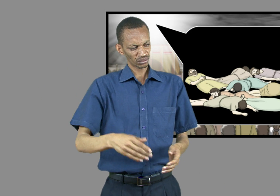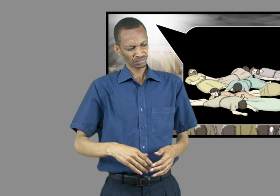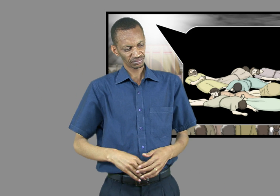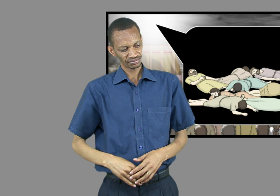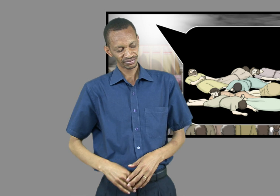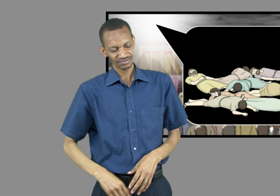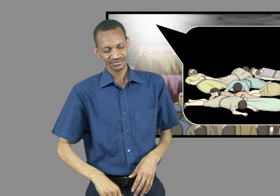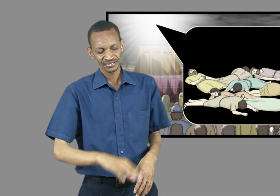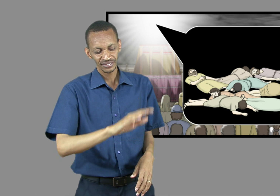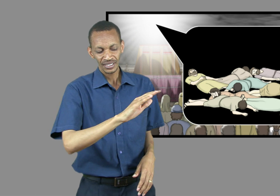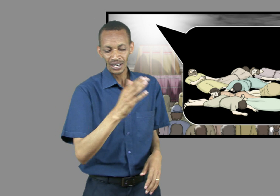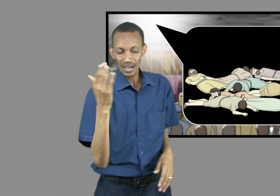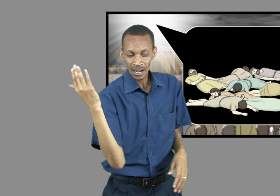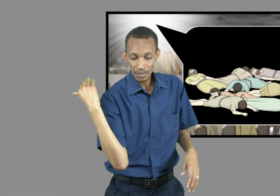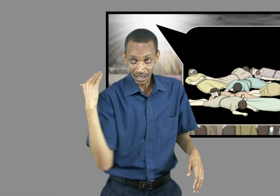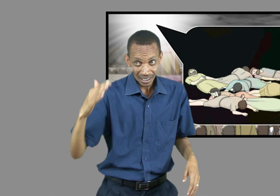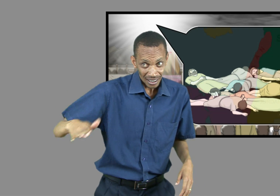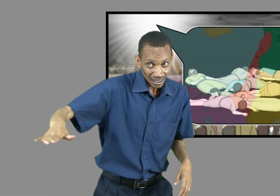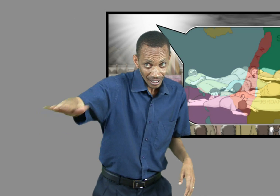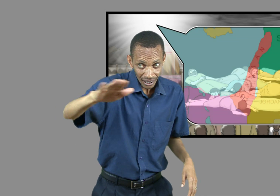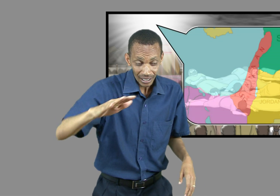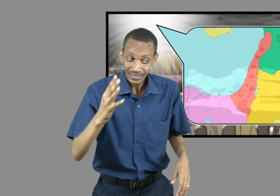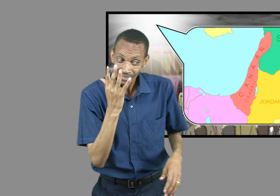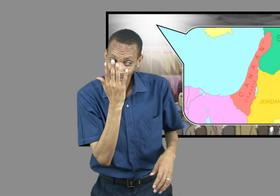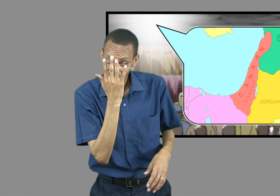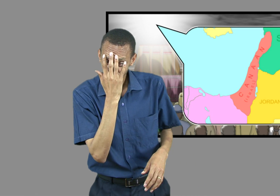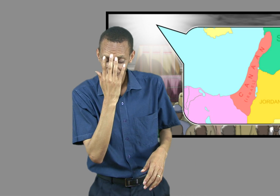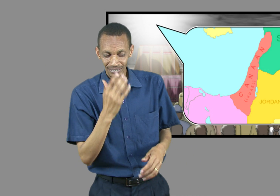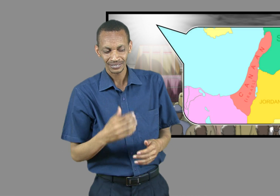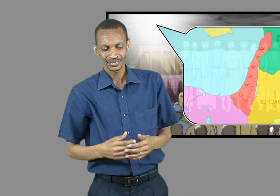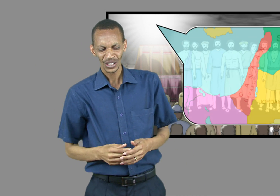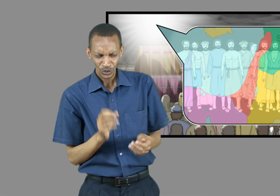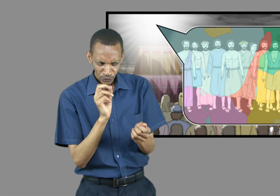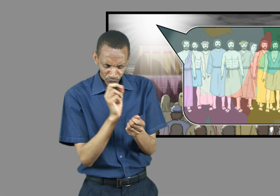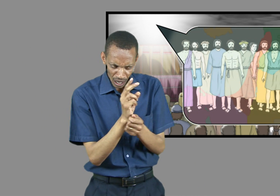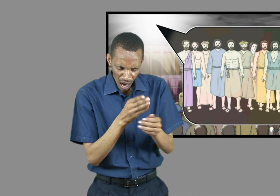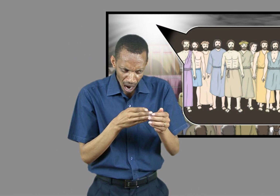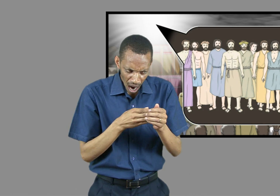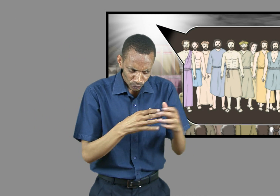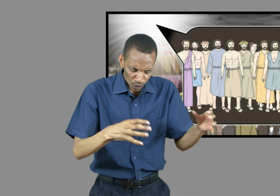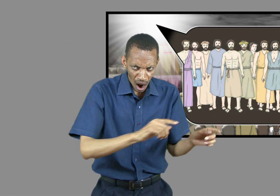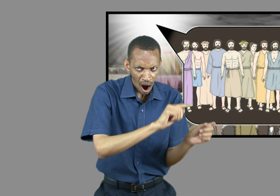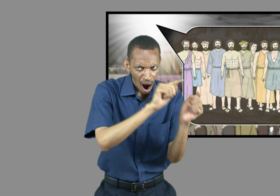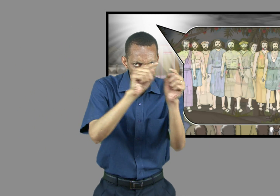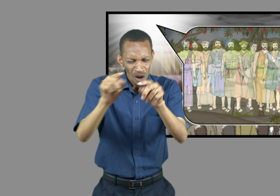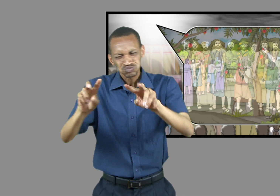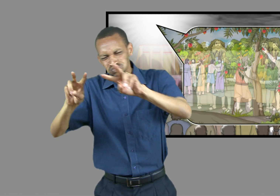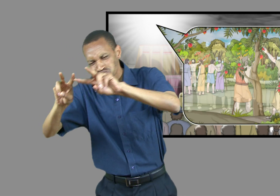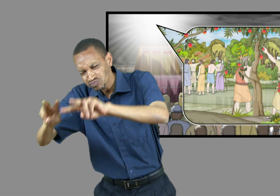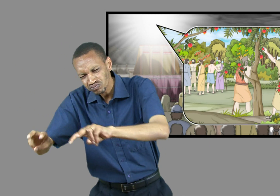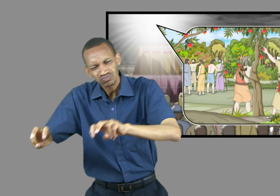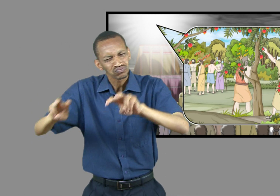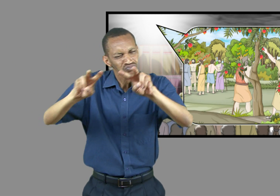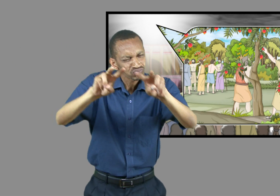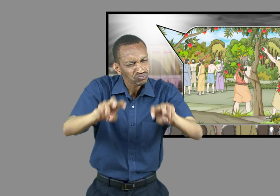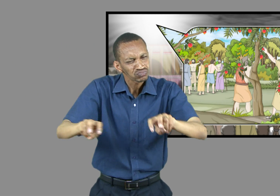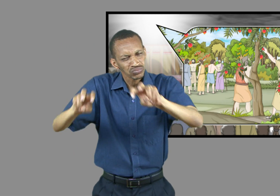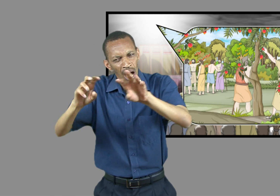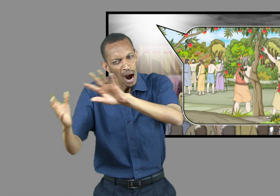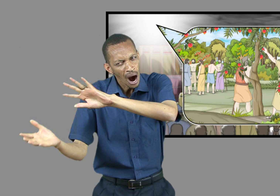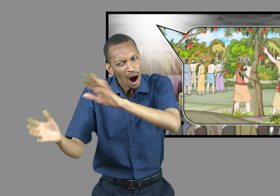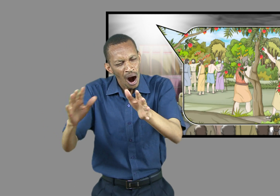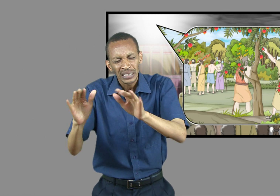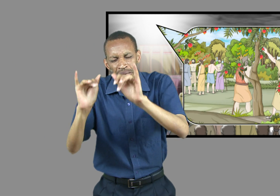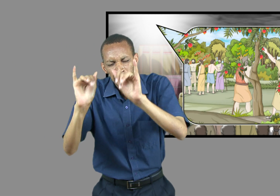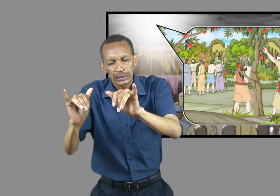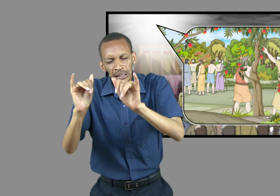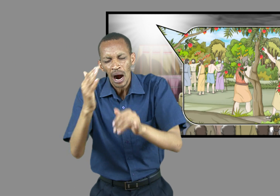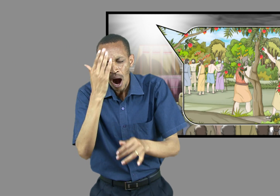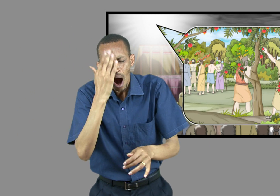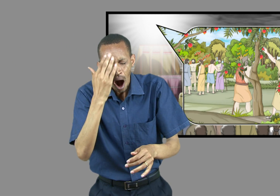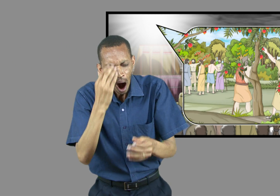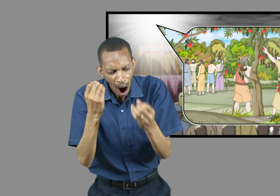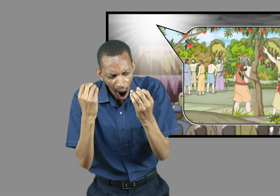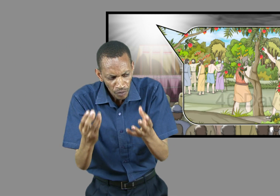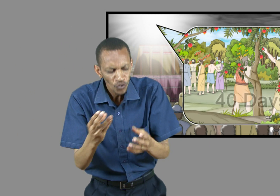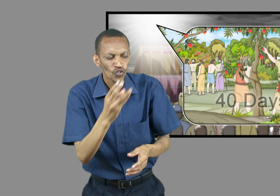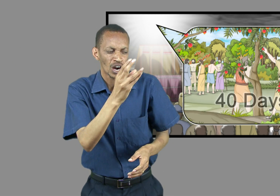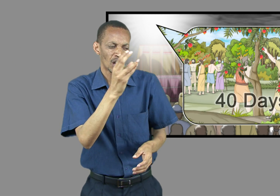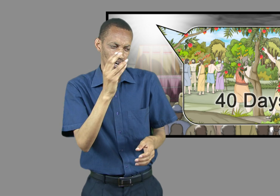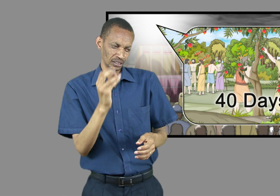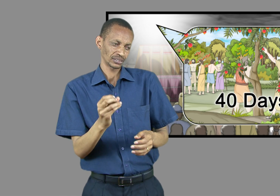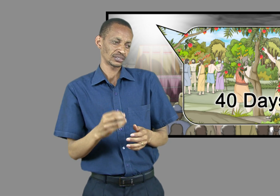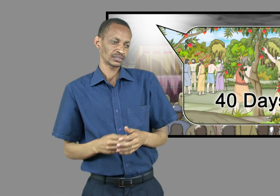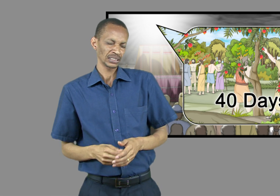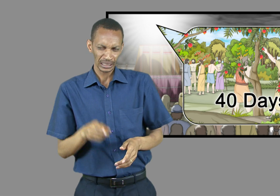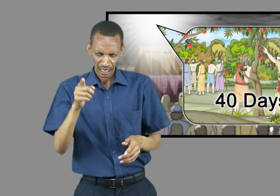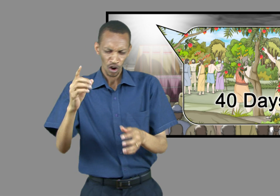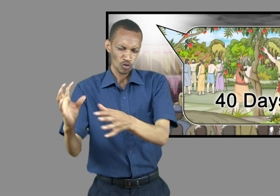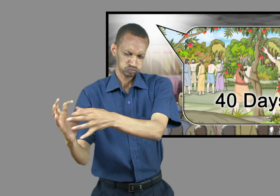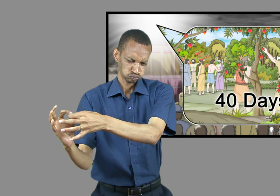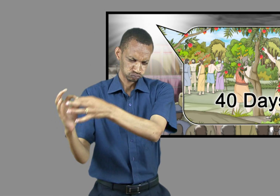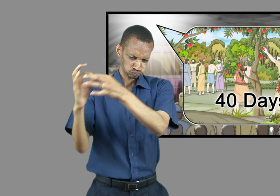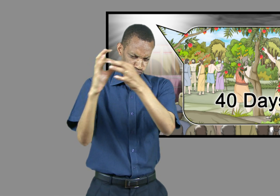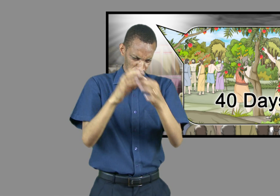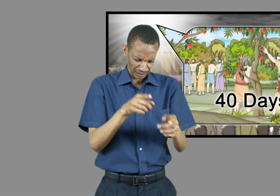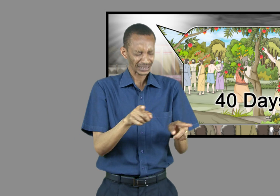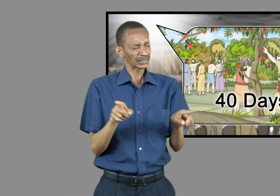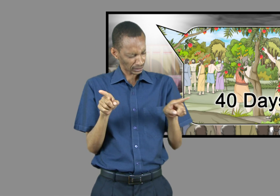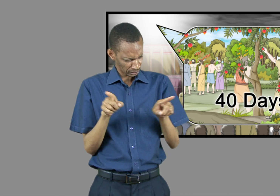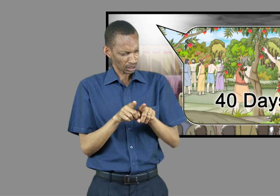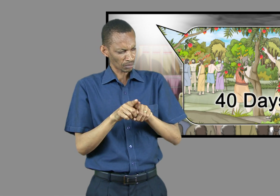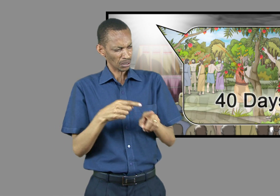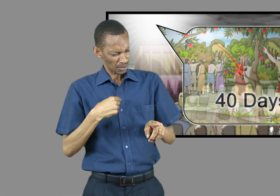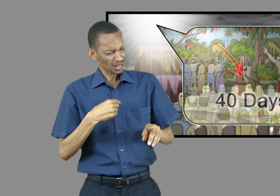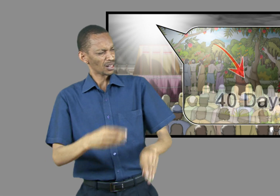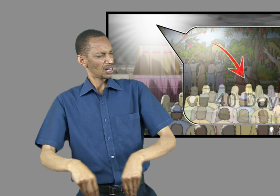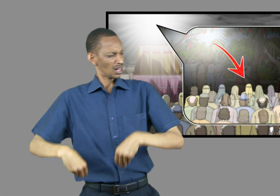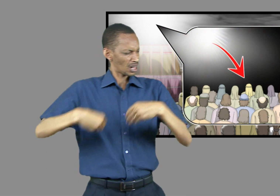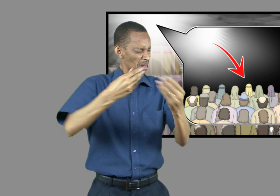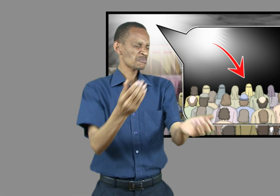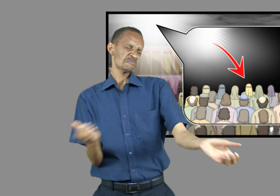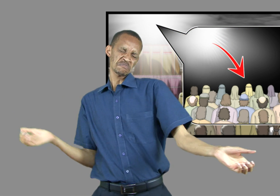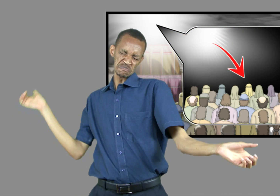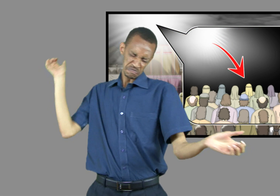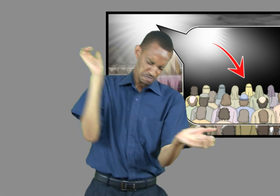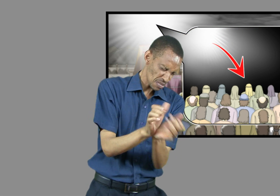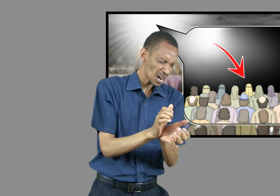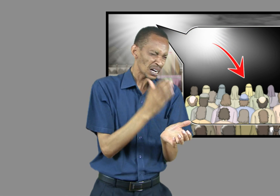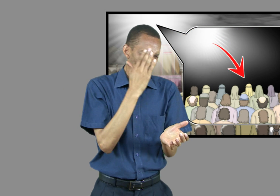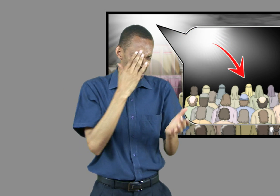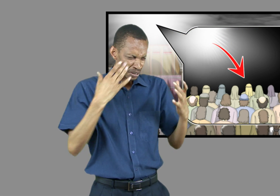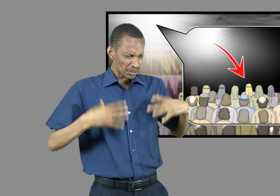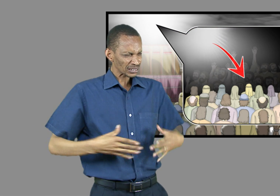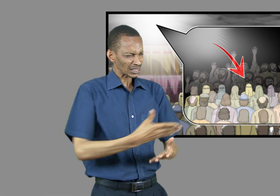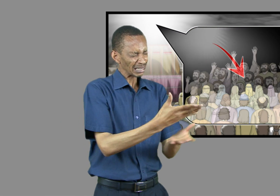In keeping with the forty days you spied out the land, you shall bear your guilt forty years—a year for each day—and you will experience My alienation.